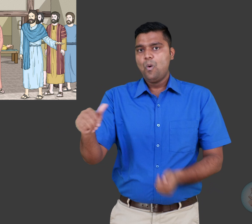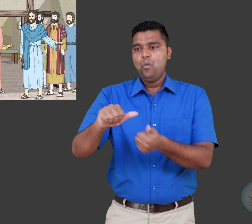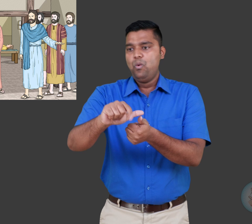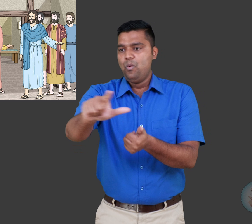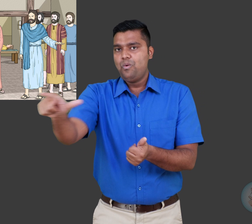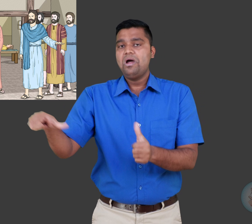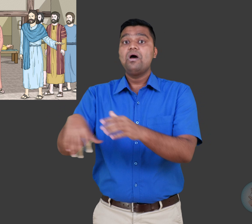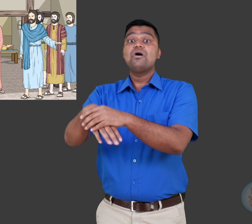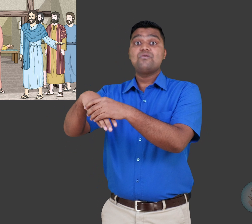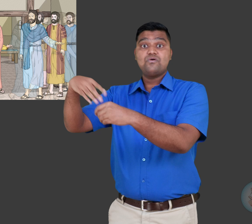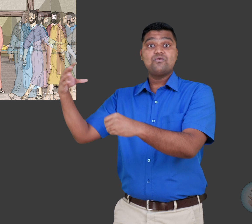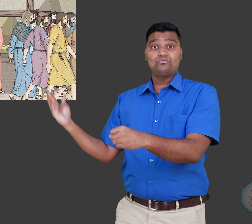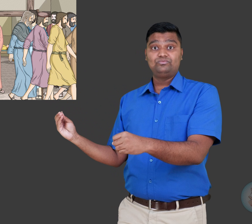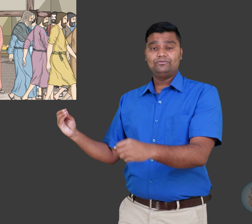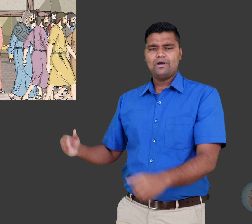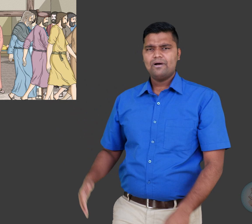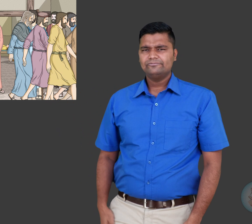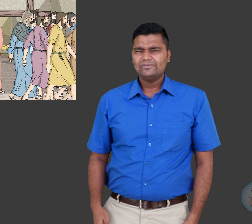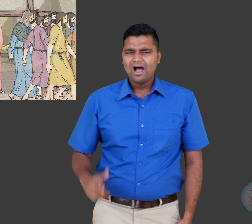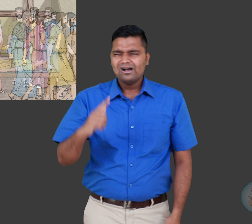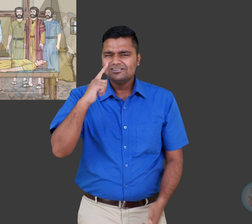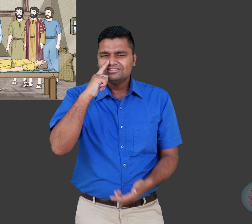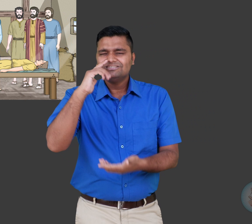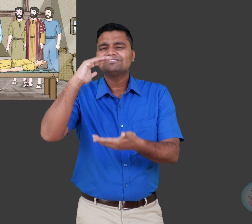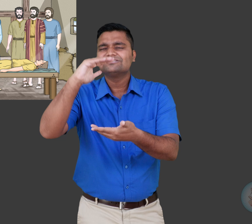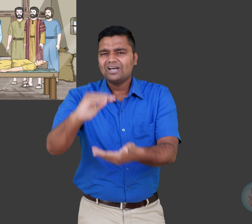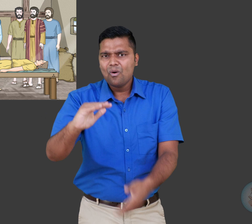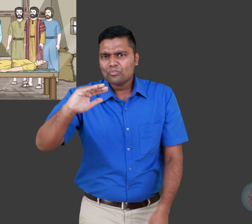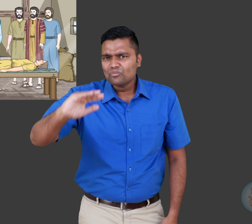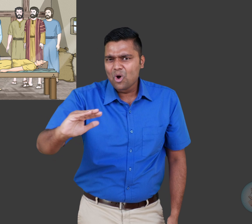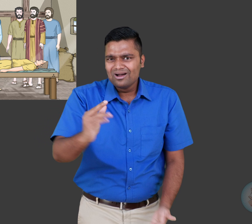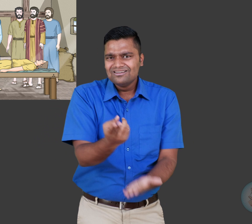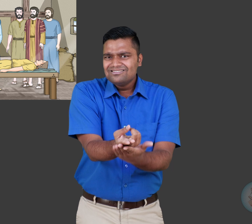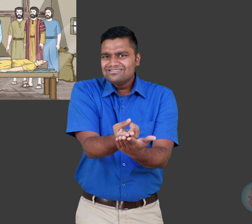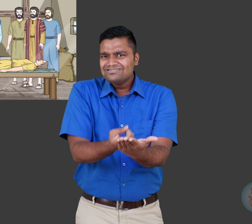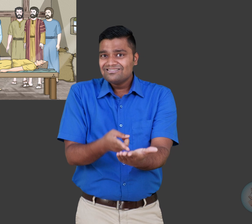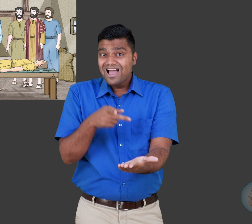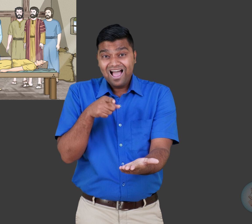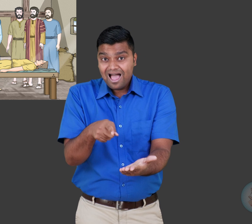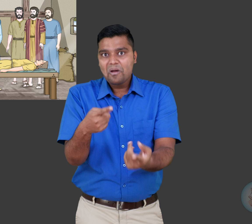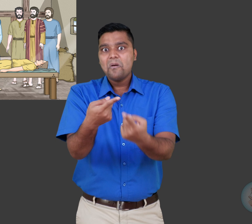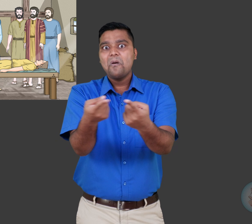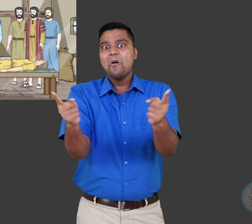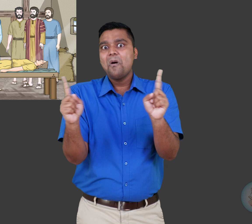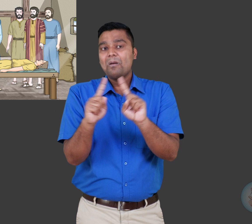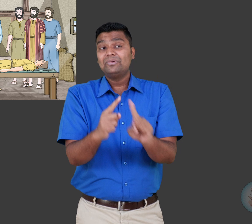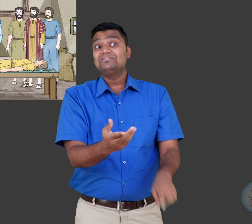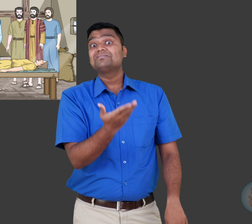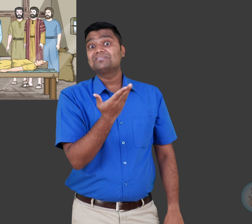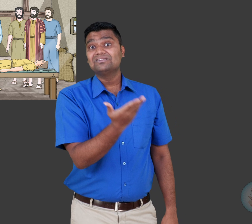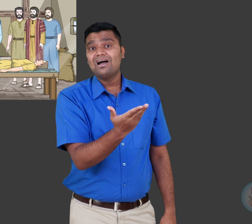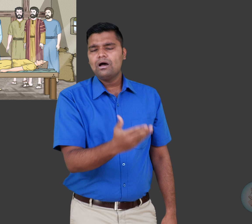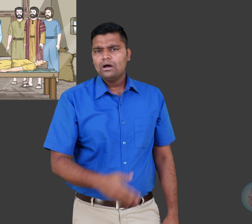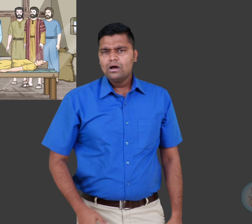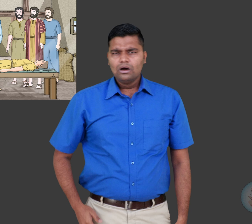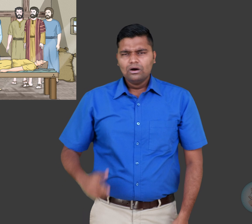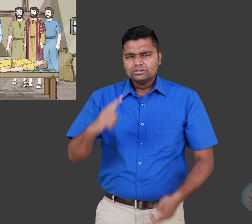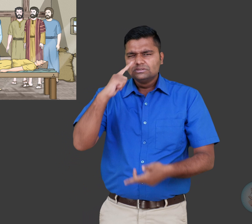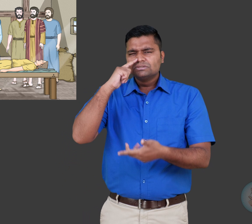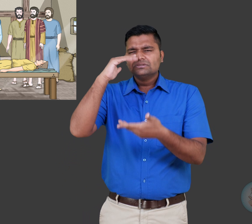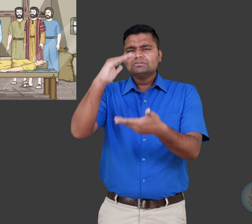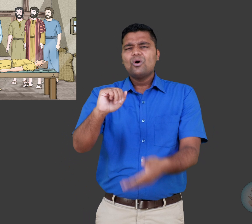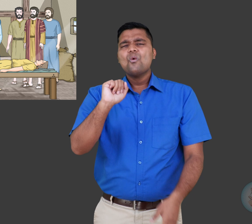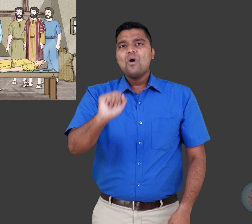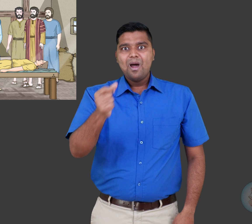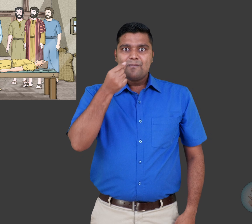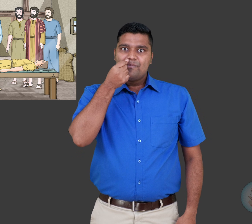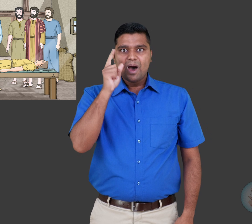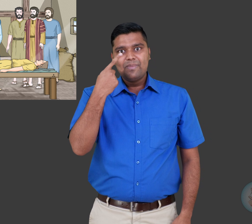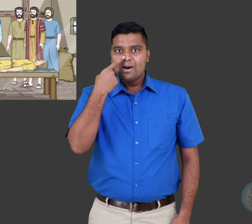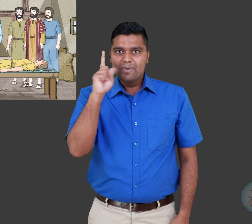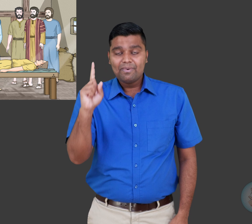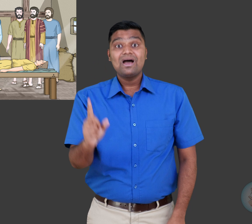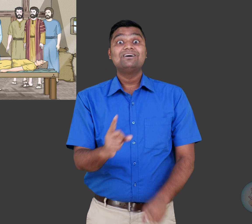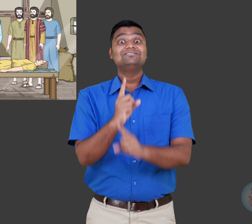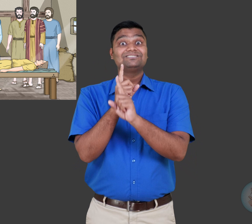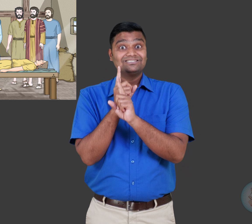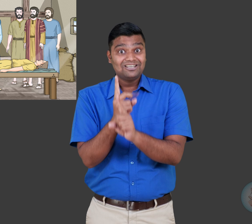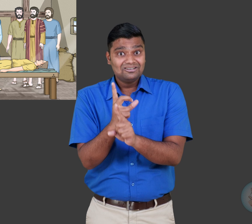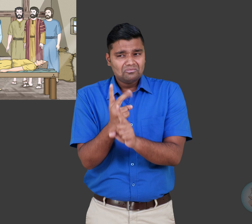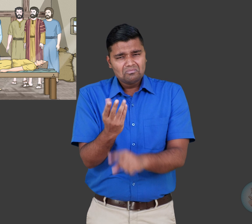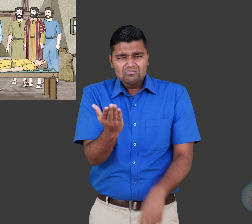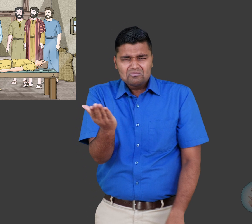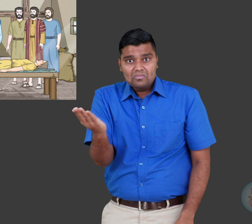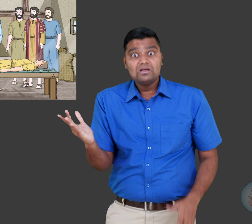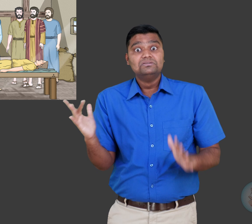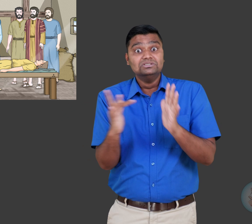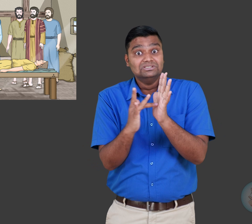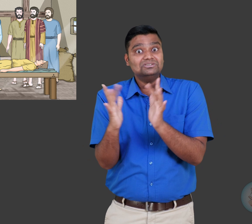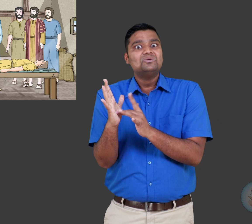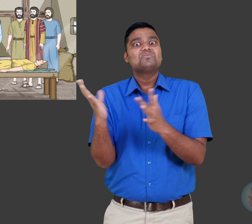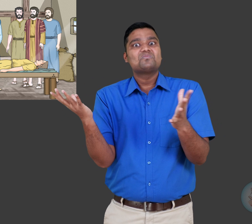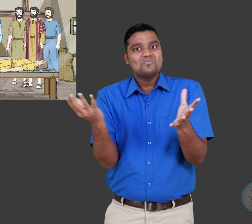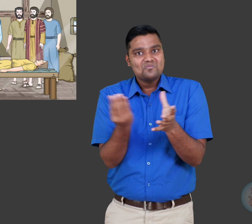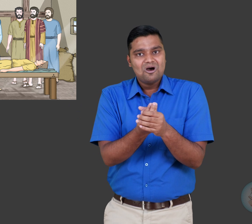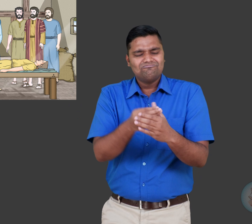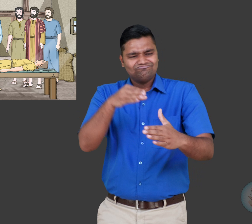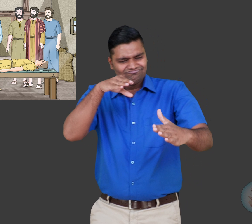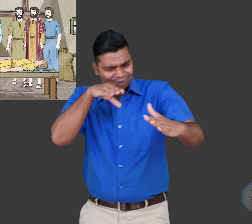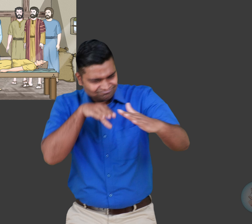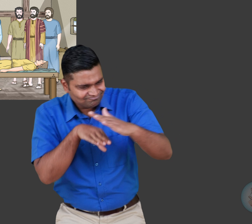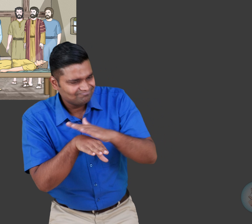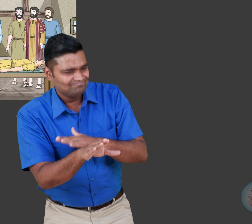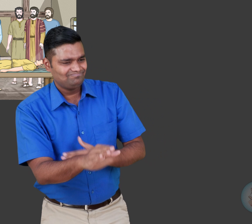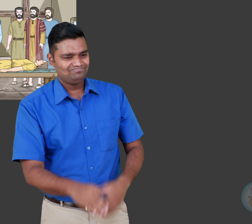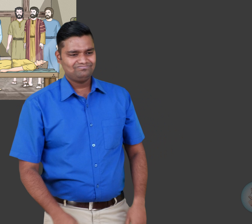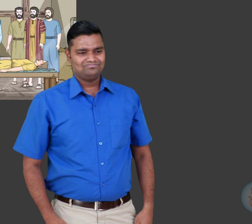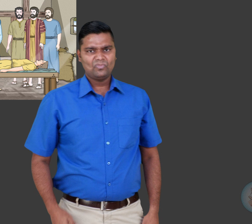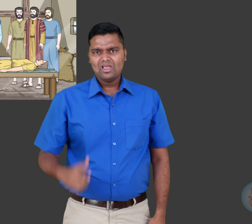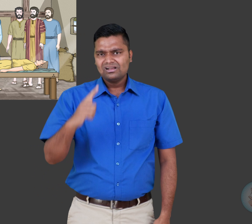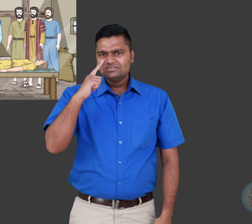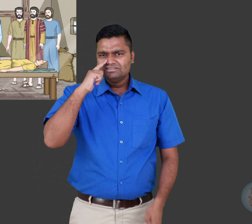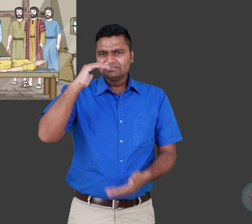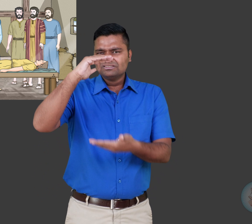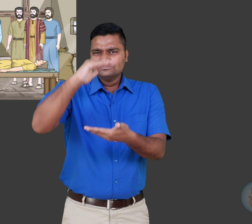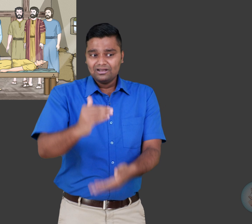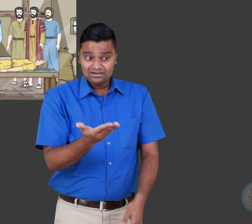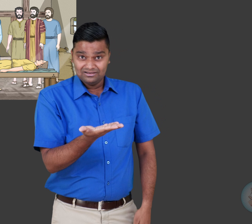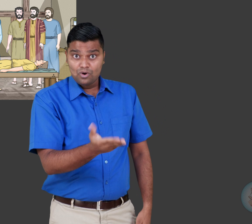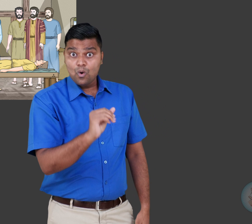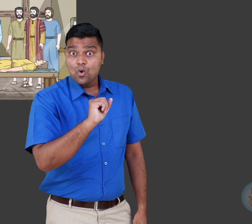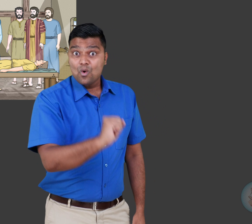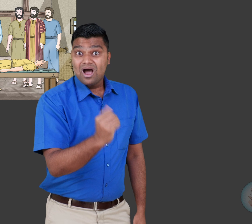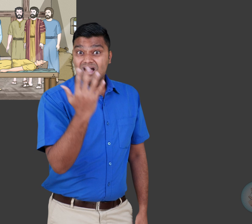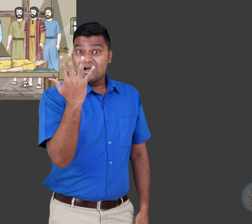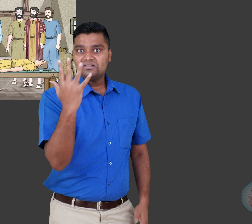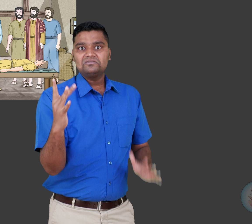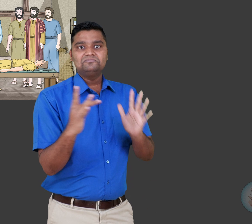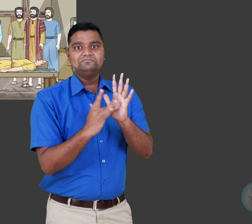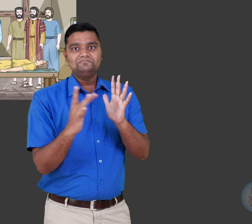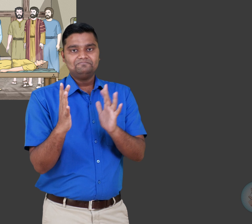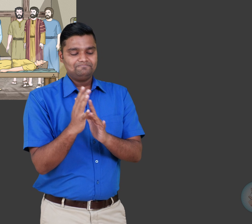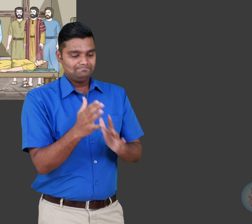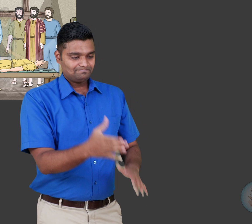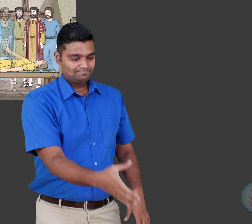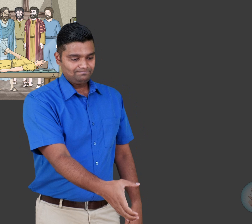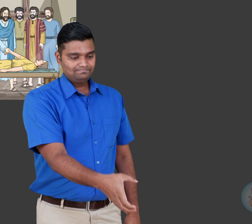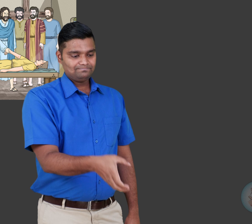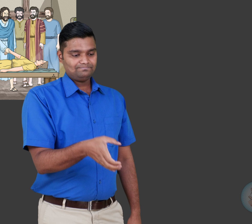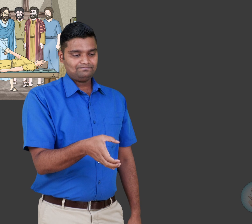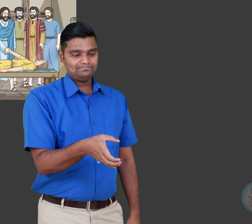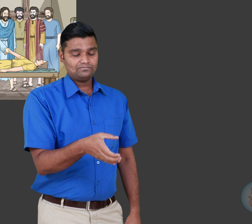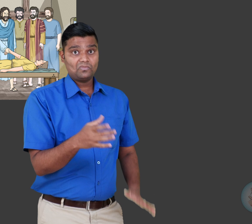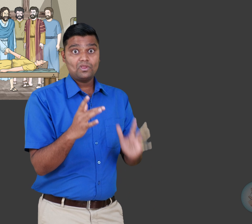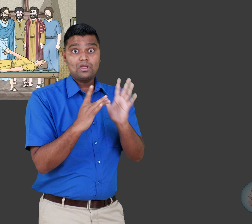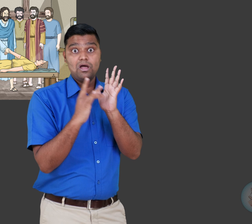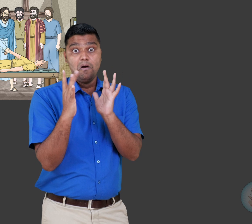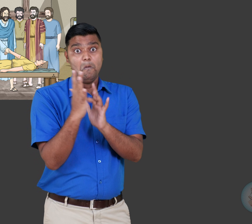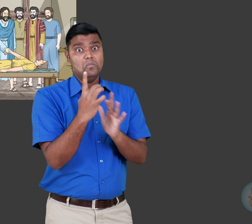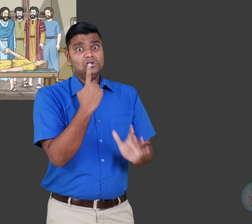After He had put them all outside, He took the child’s father and mother and His own companions, and went in to see the child.